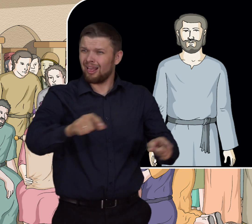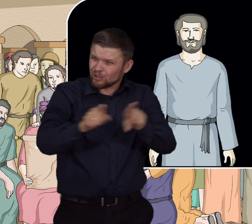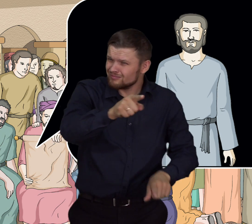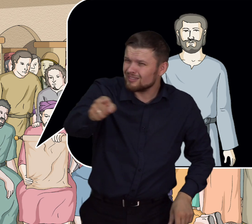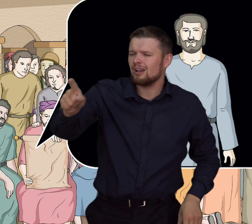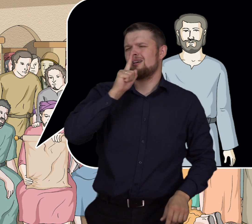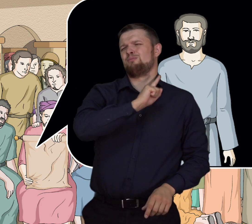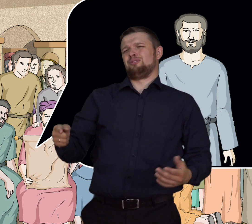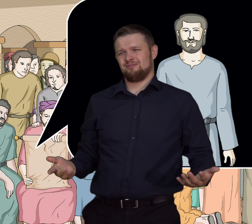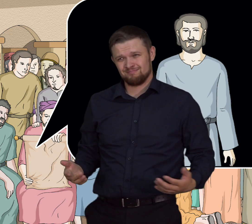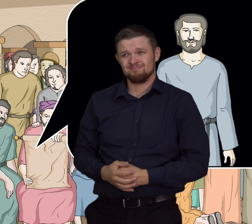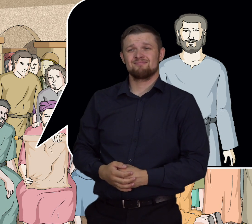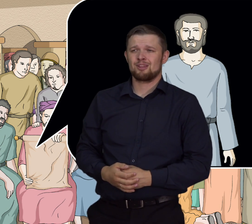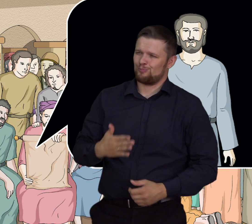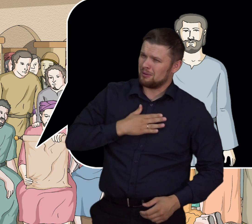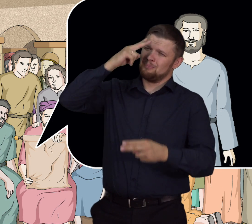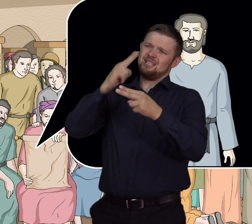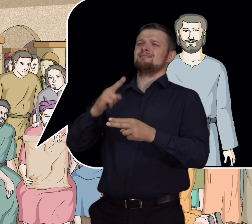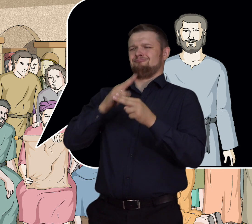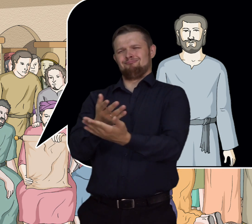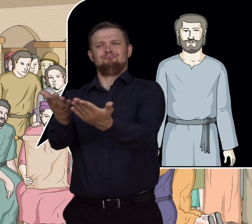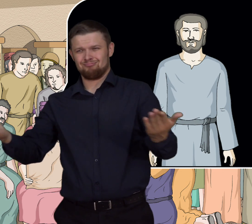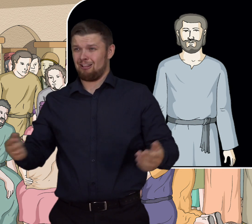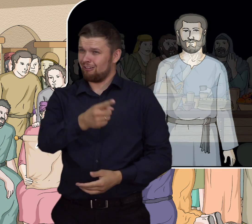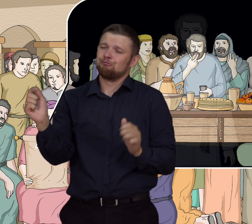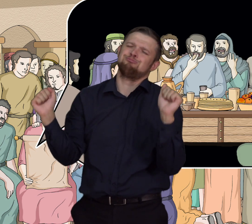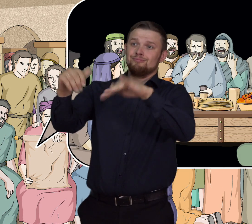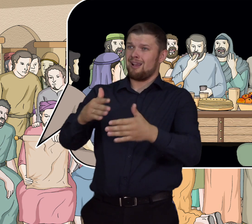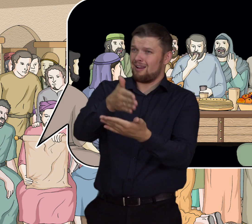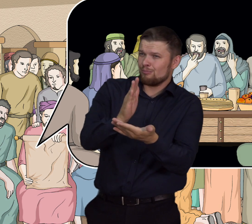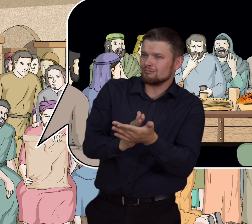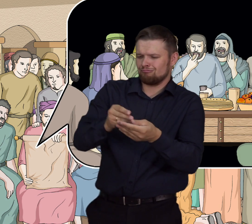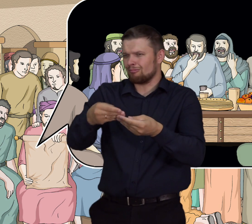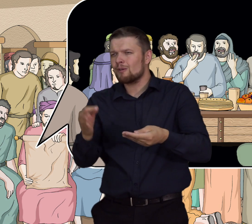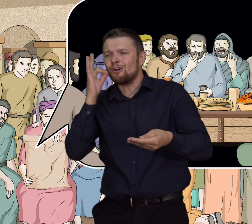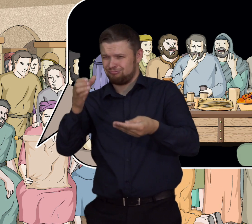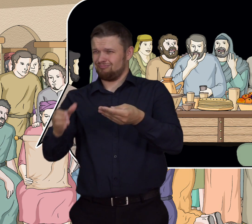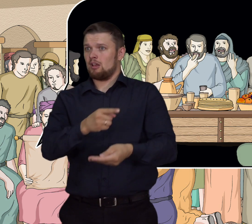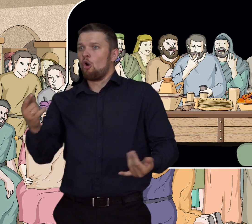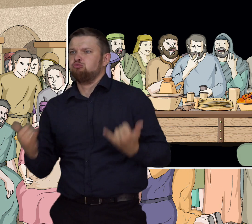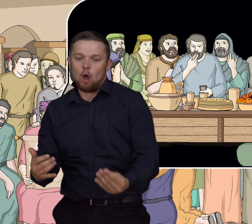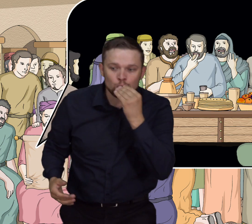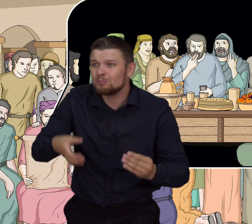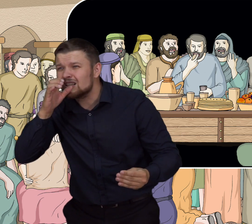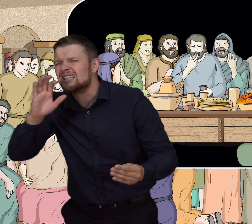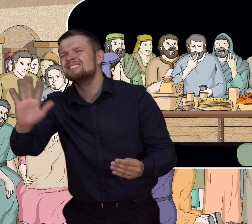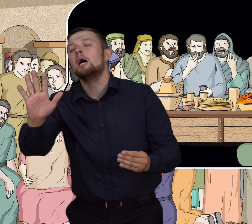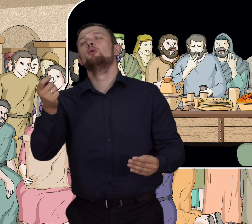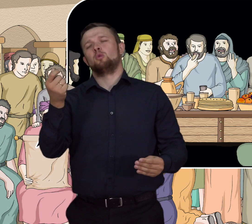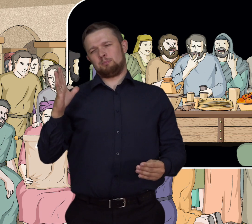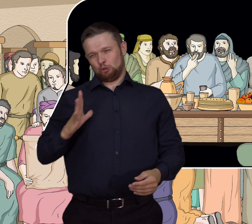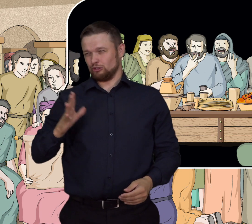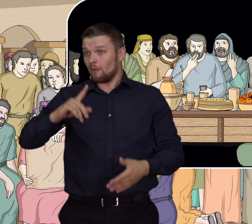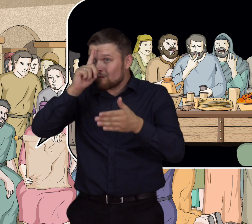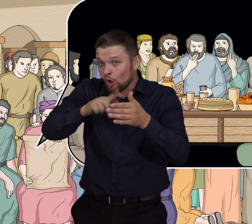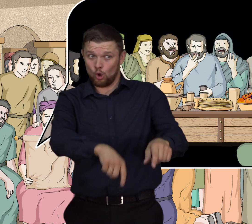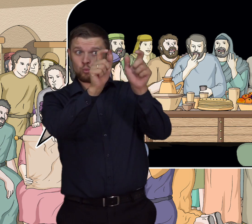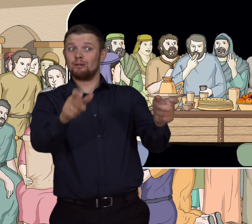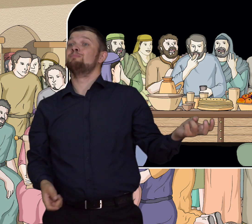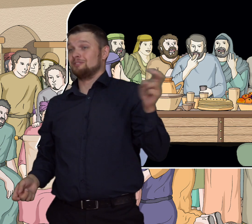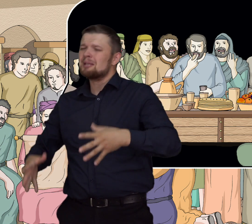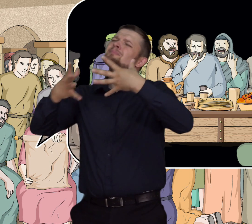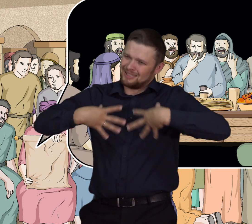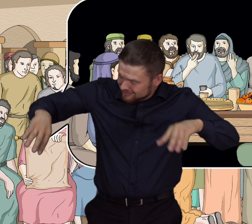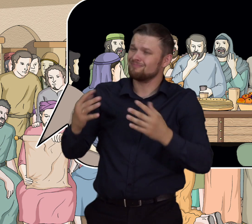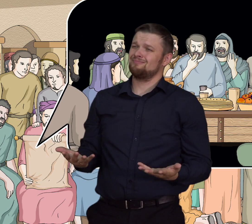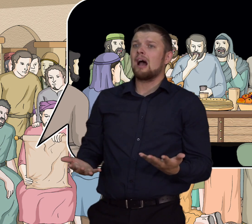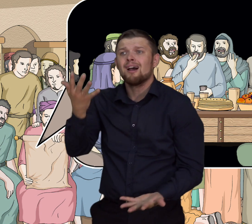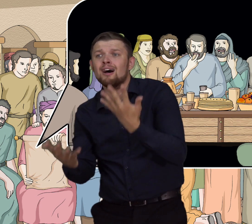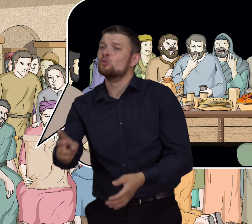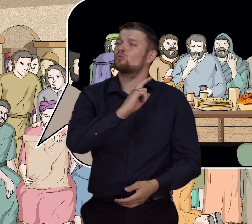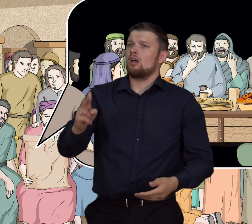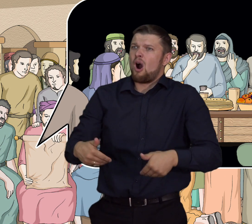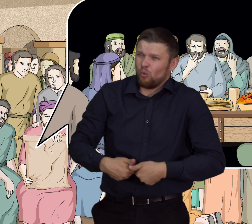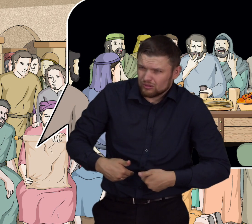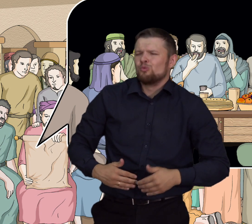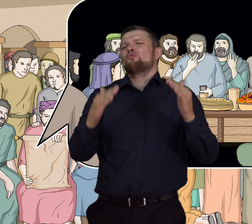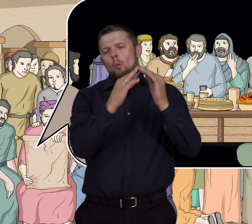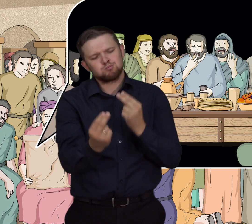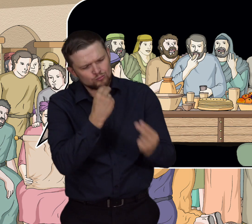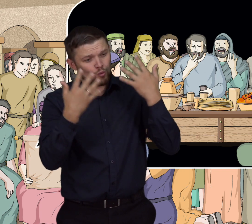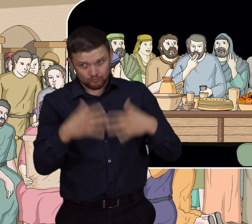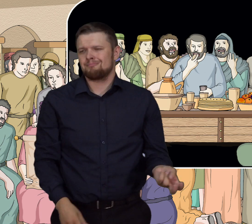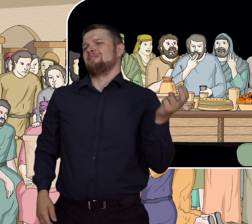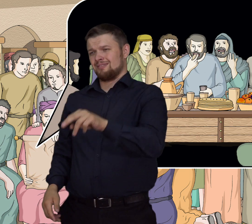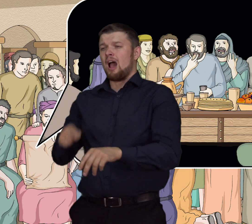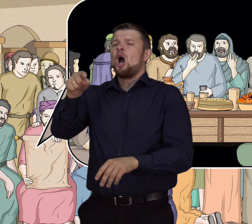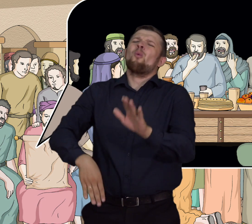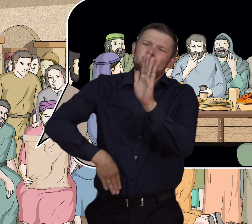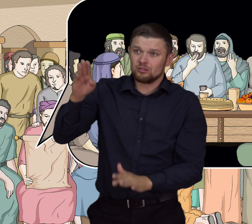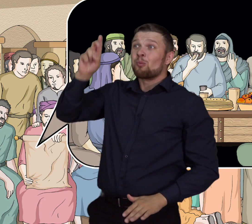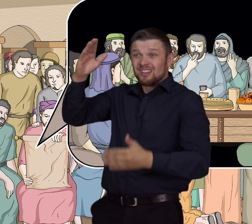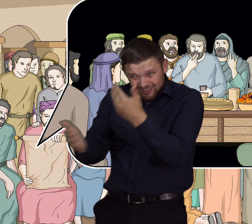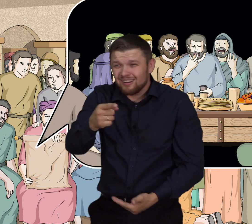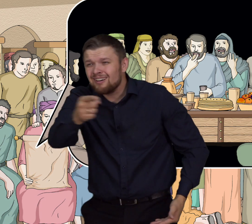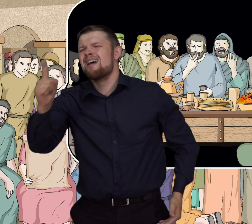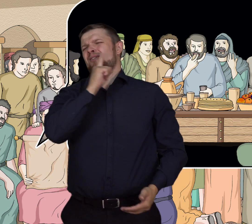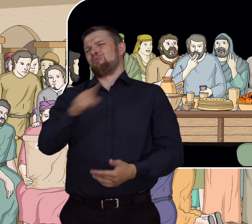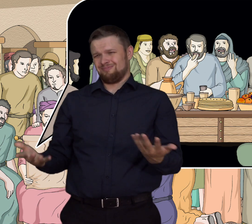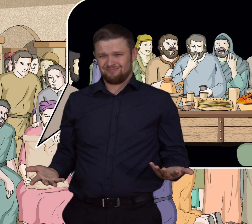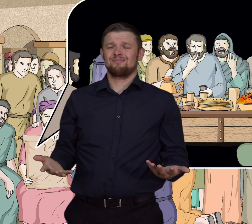But when we are judged by the Lord, we are being disciplined so that we will not be condemned with the world. So, my brothers, when you come together to eat, wait for one another.